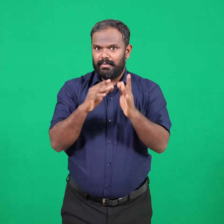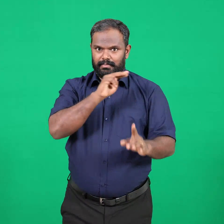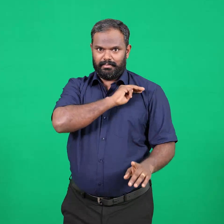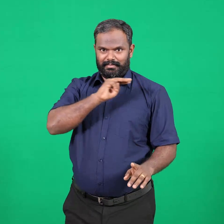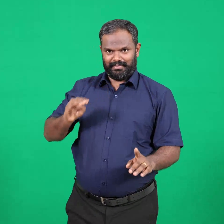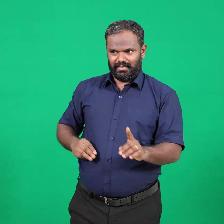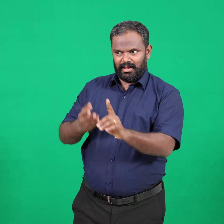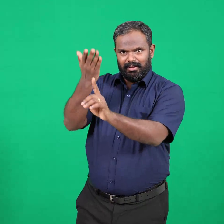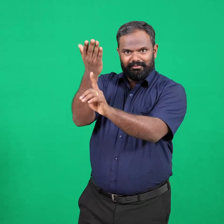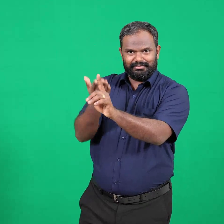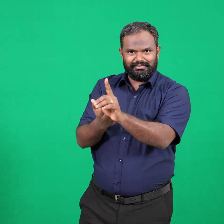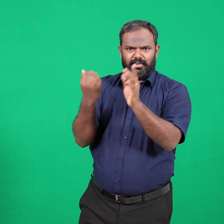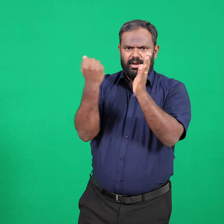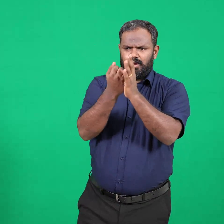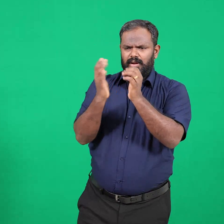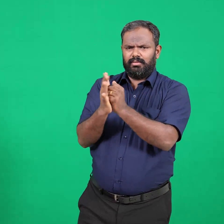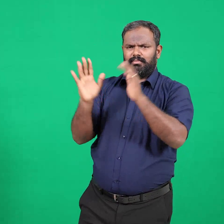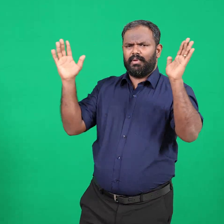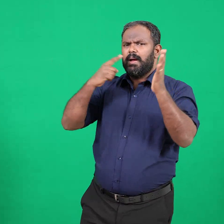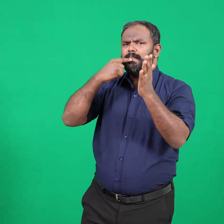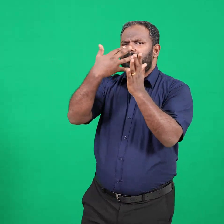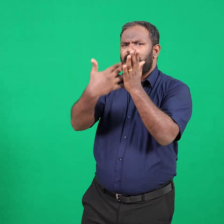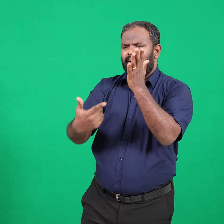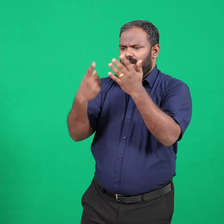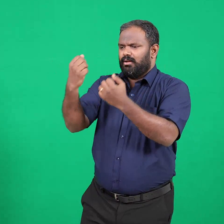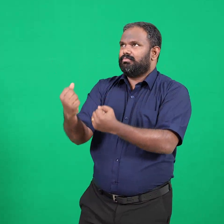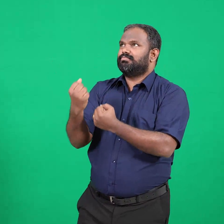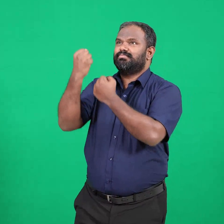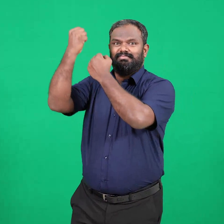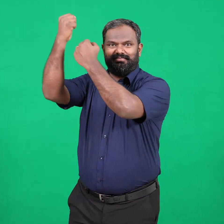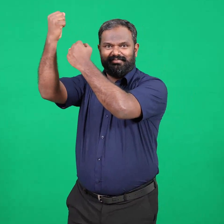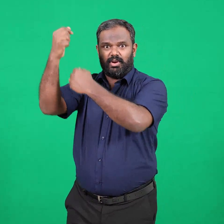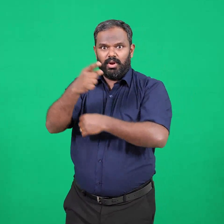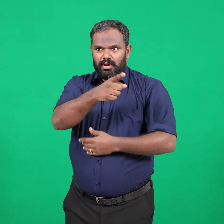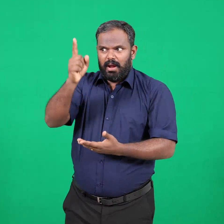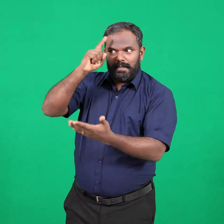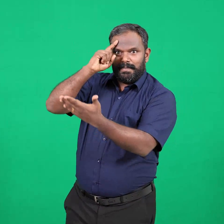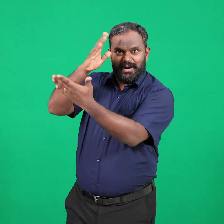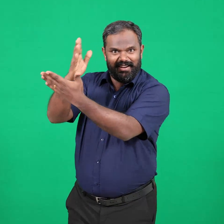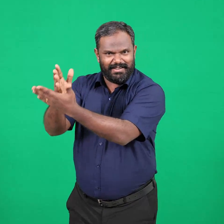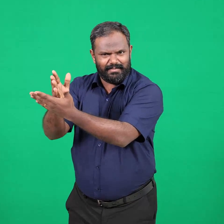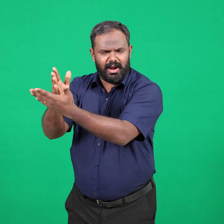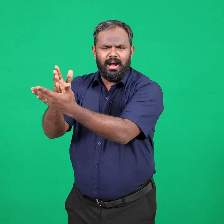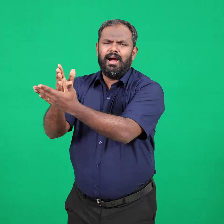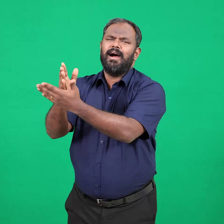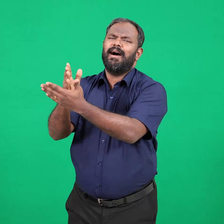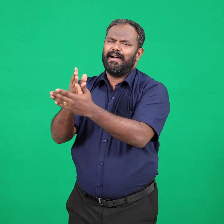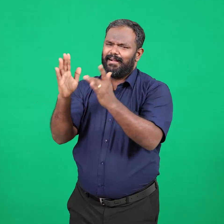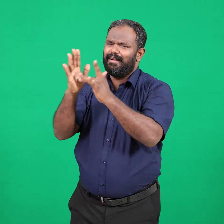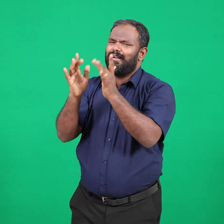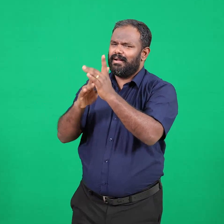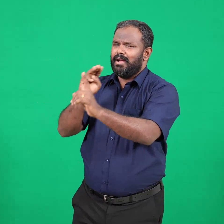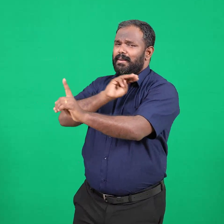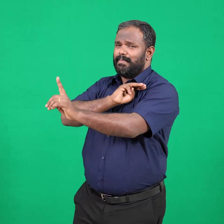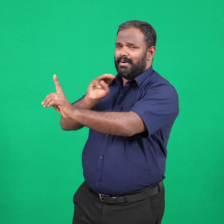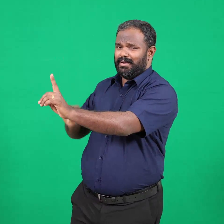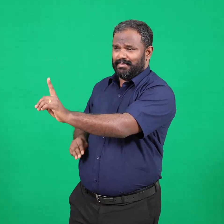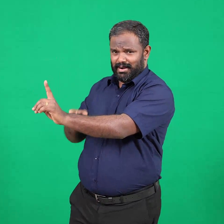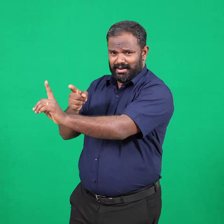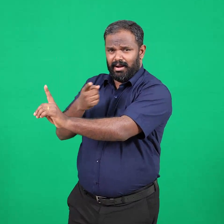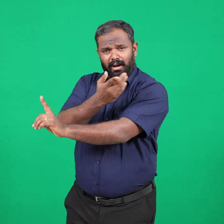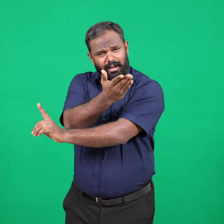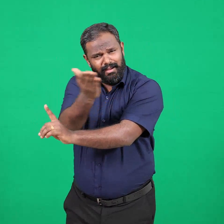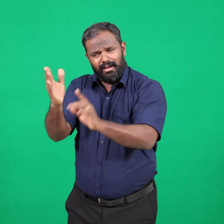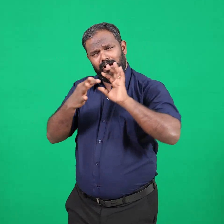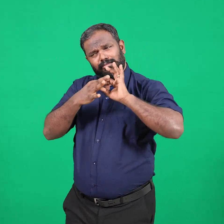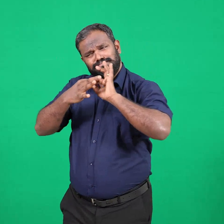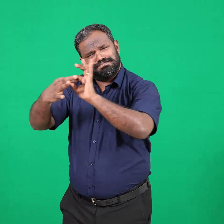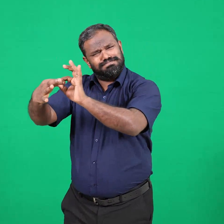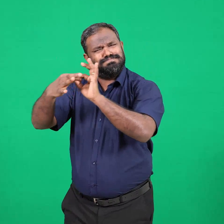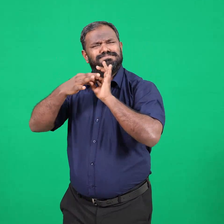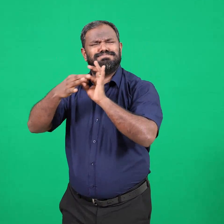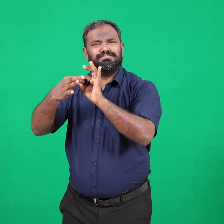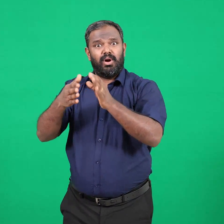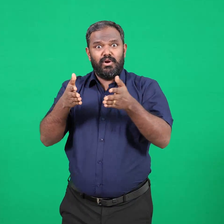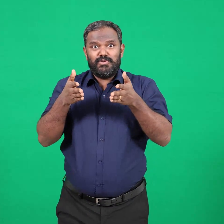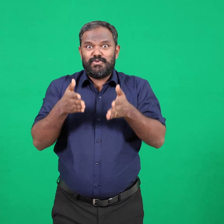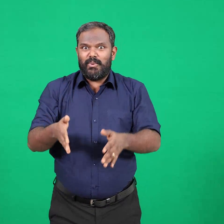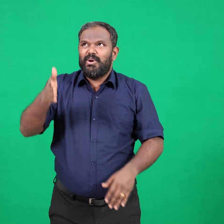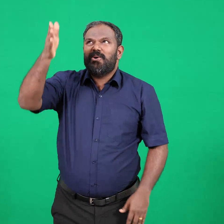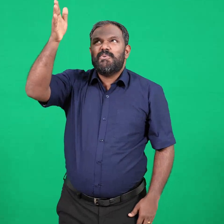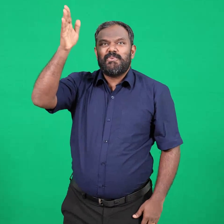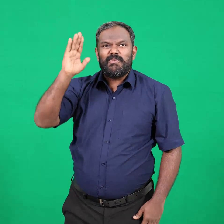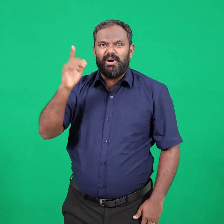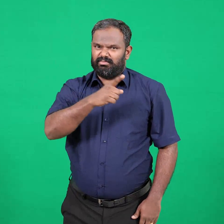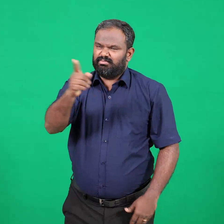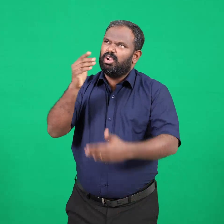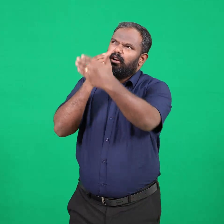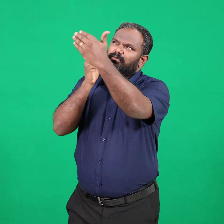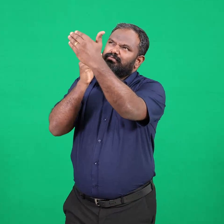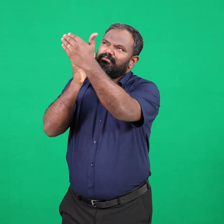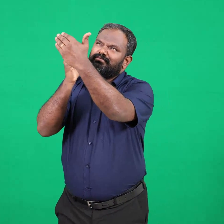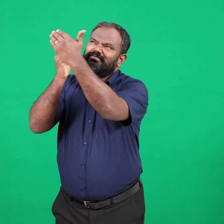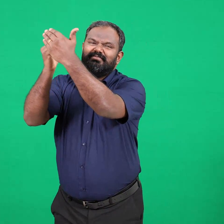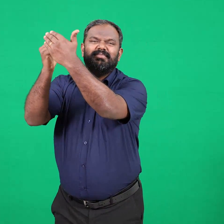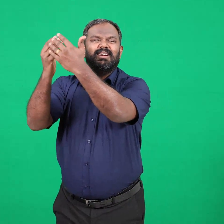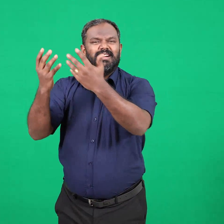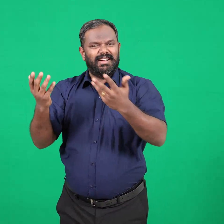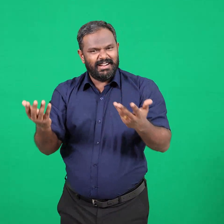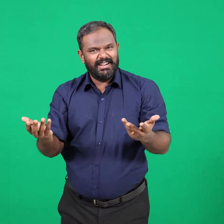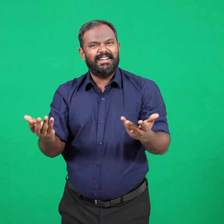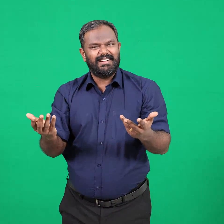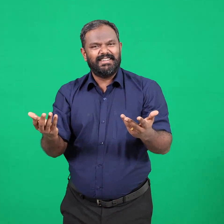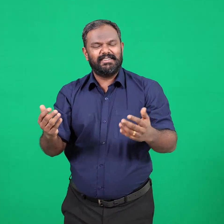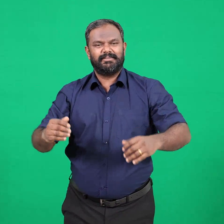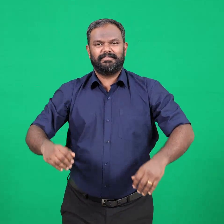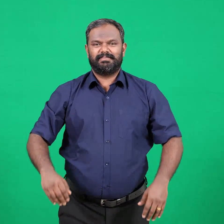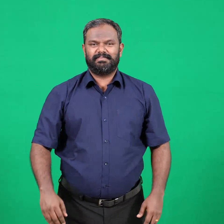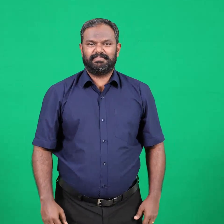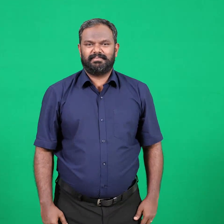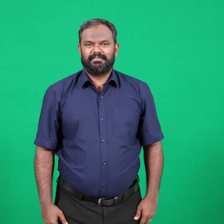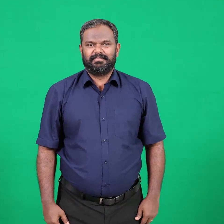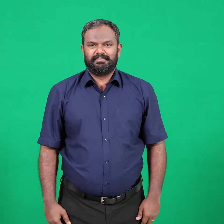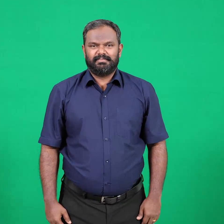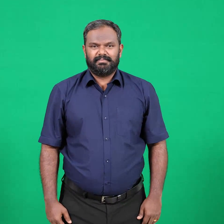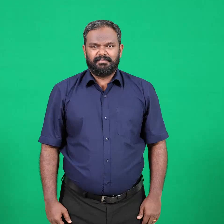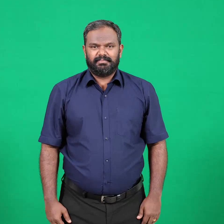But now in Christ Jesus you who once were far away have been brought near through the blood of Christ.